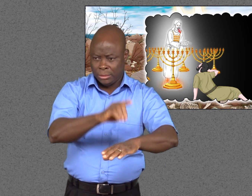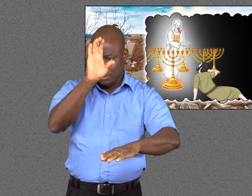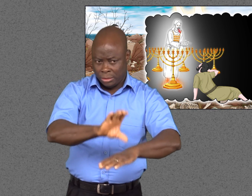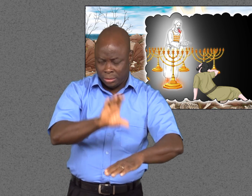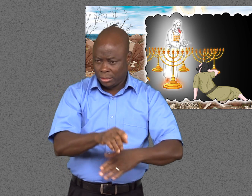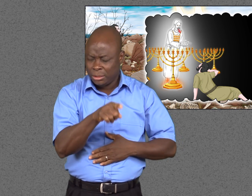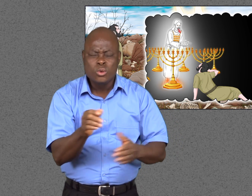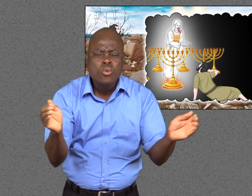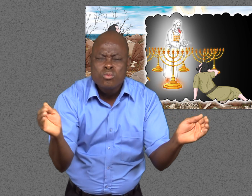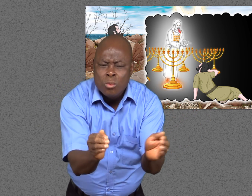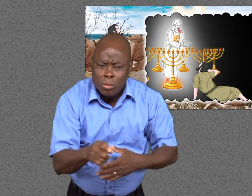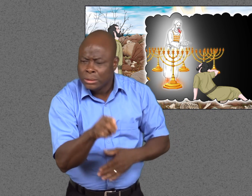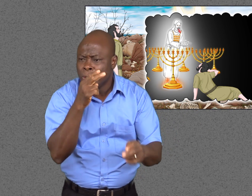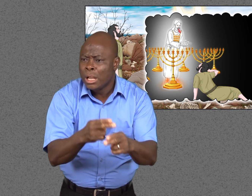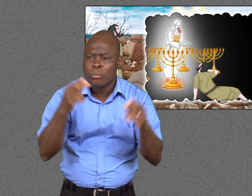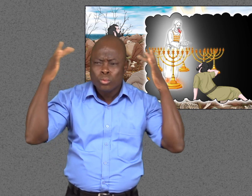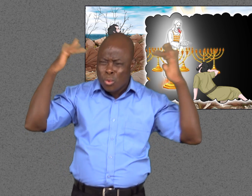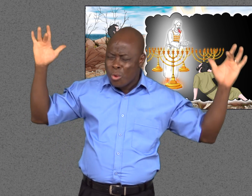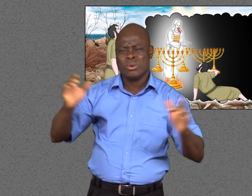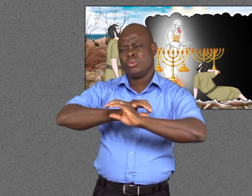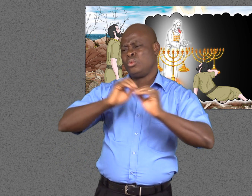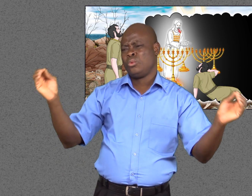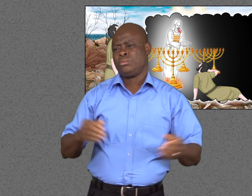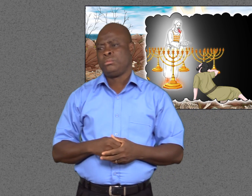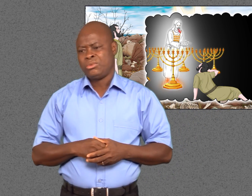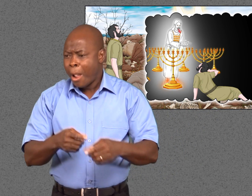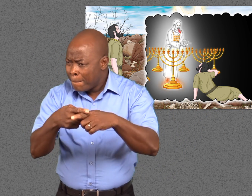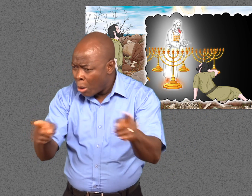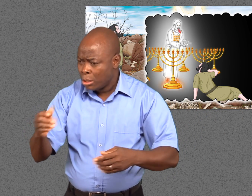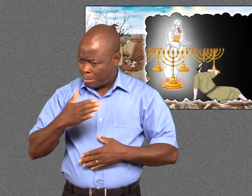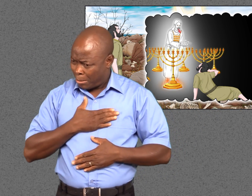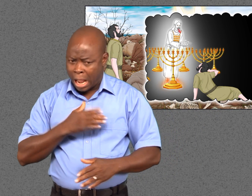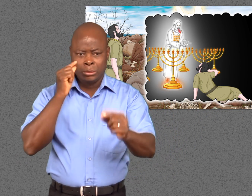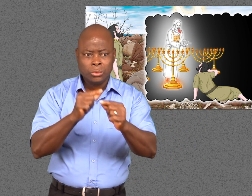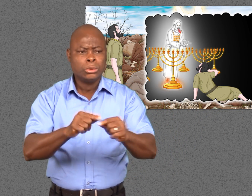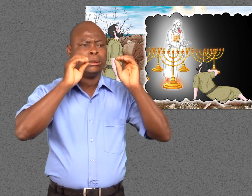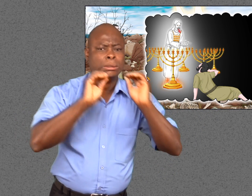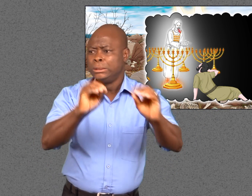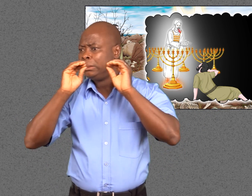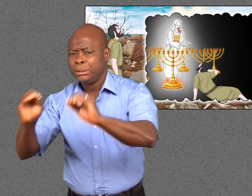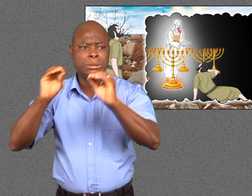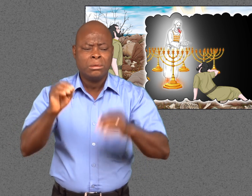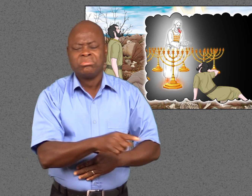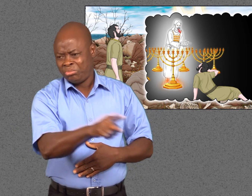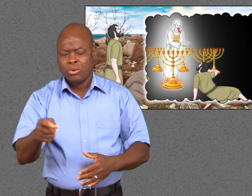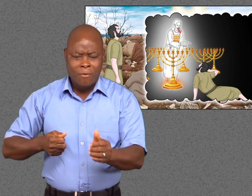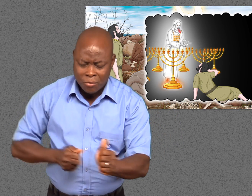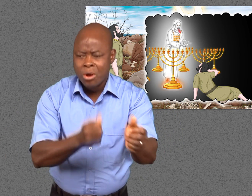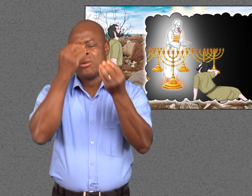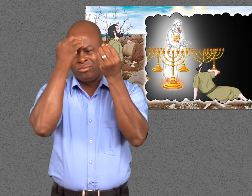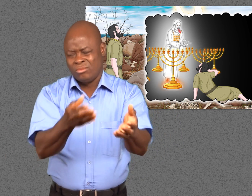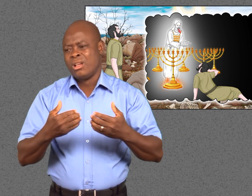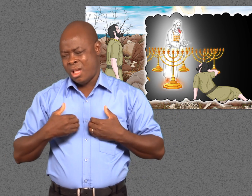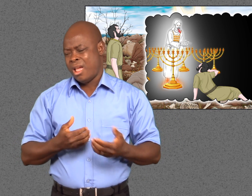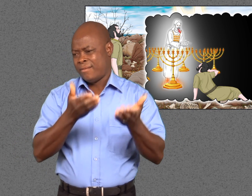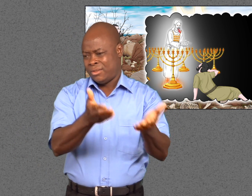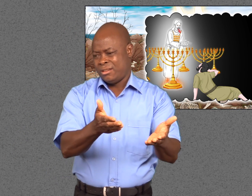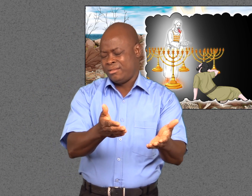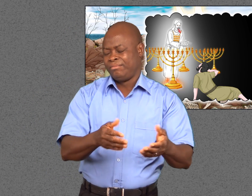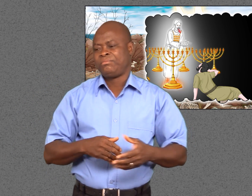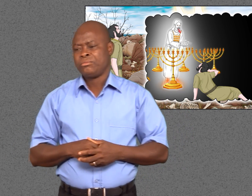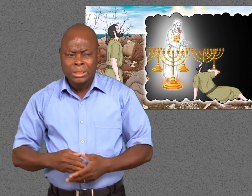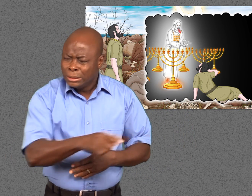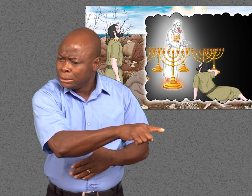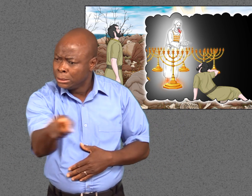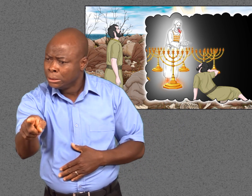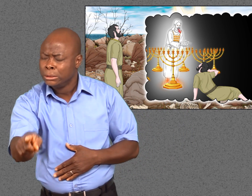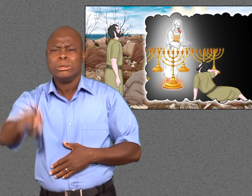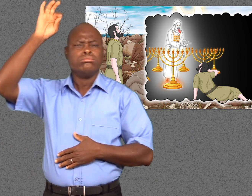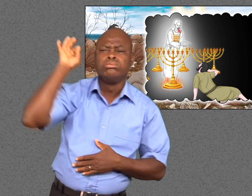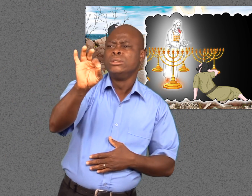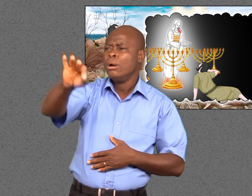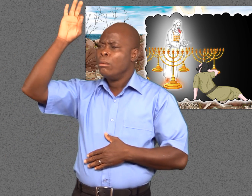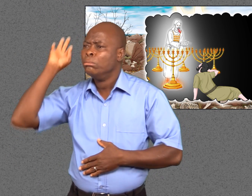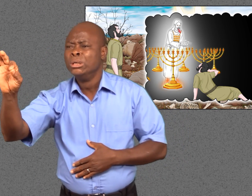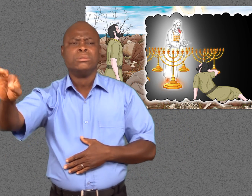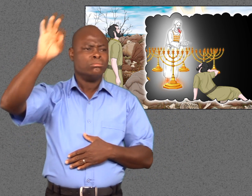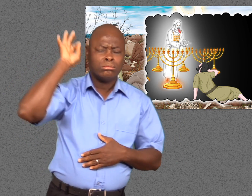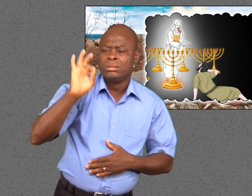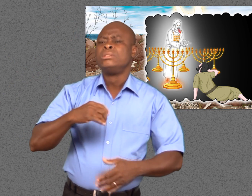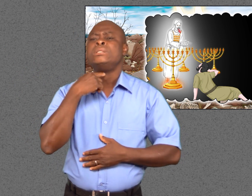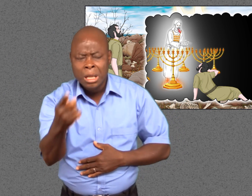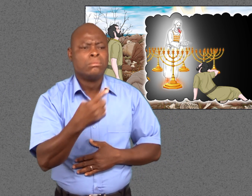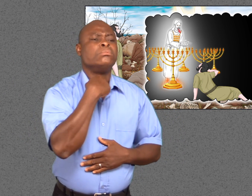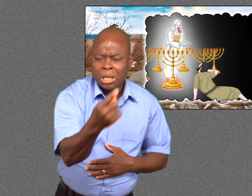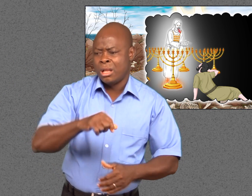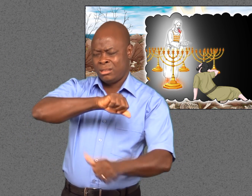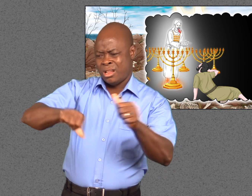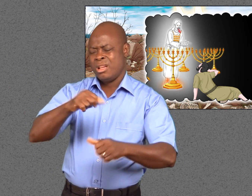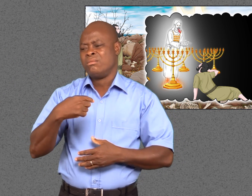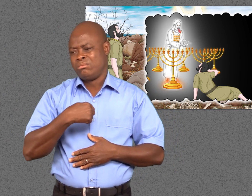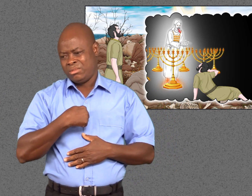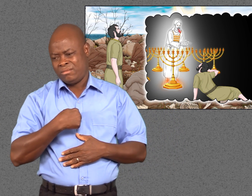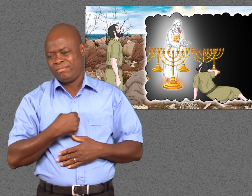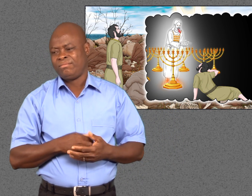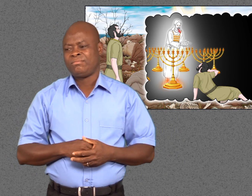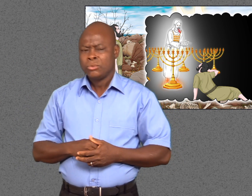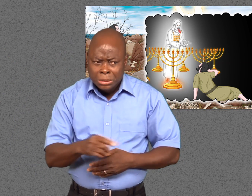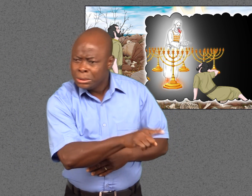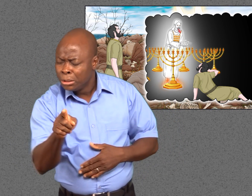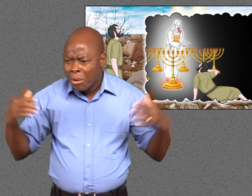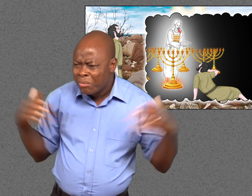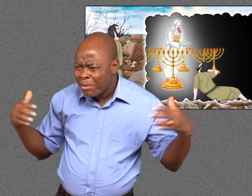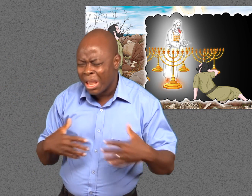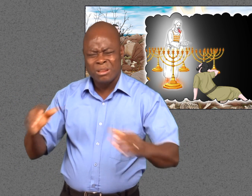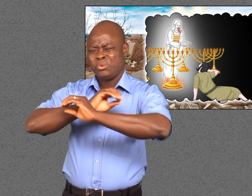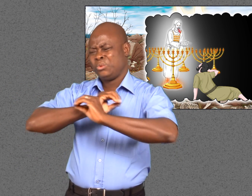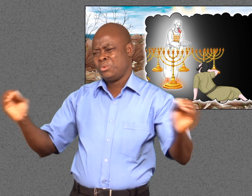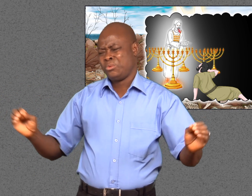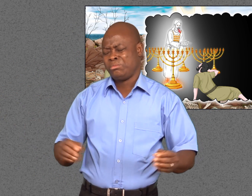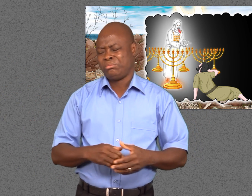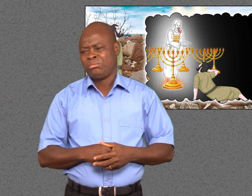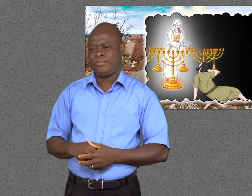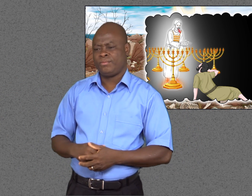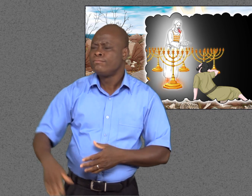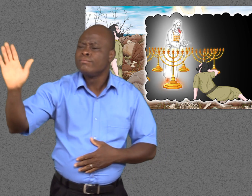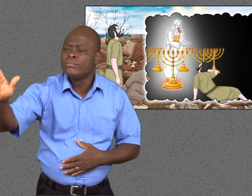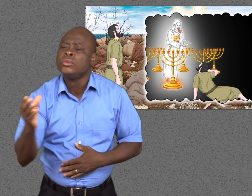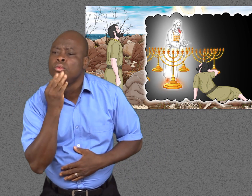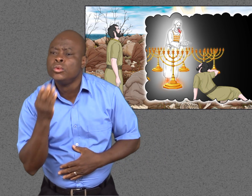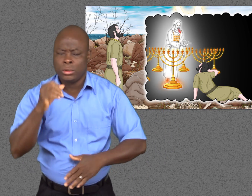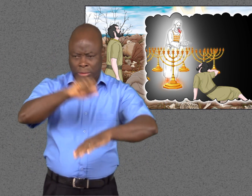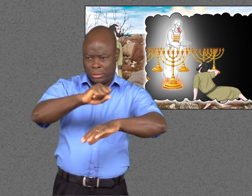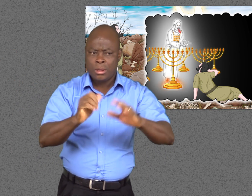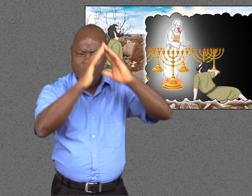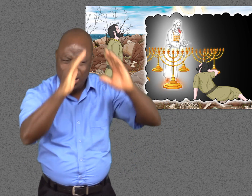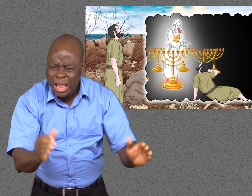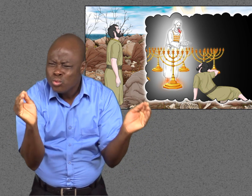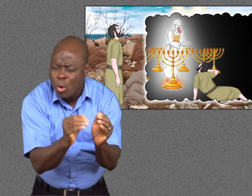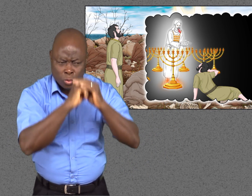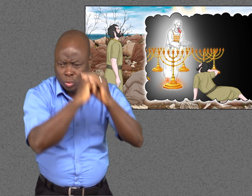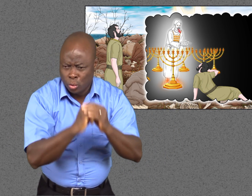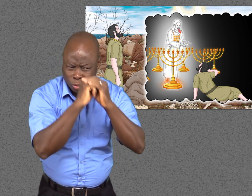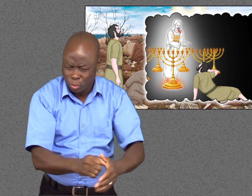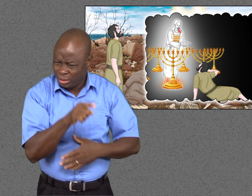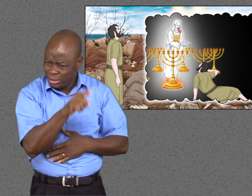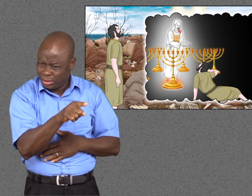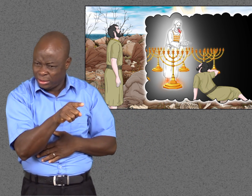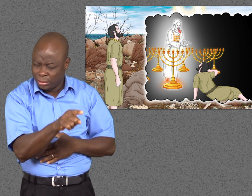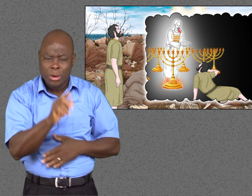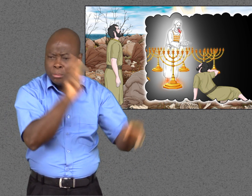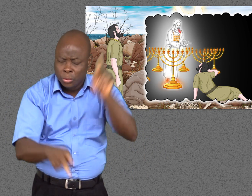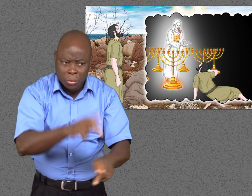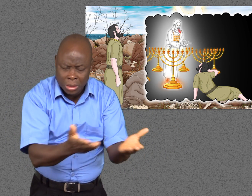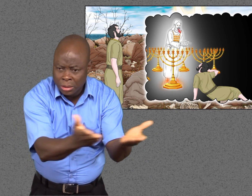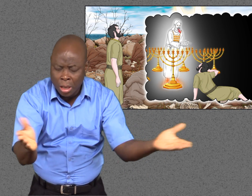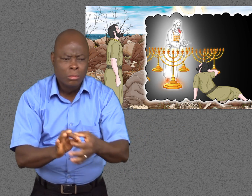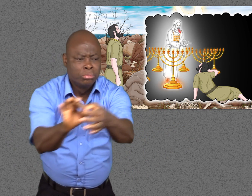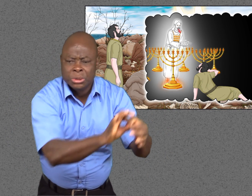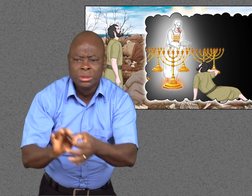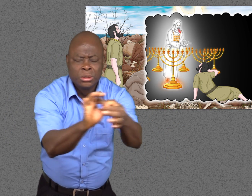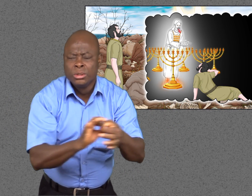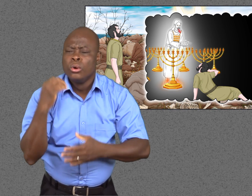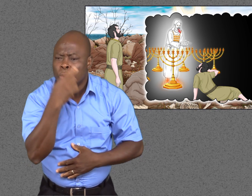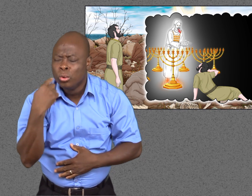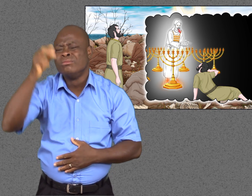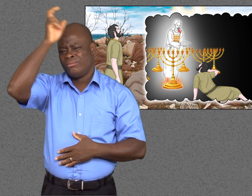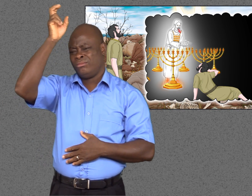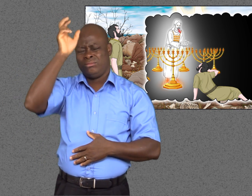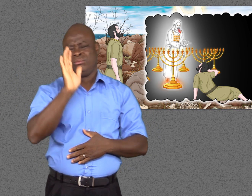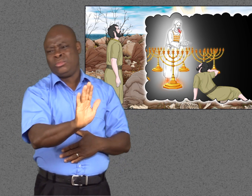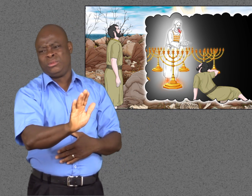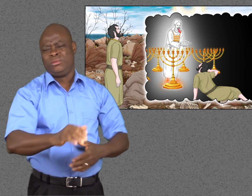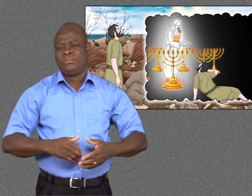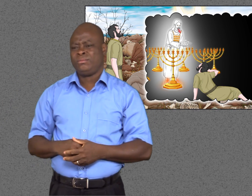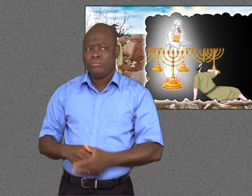For you have only a little strength, yet you have kept My word and have not denied My name.